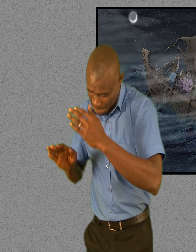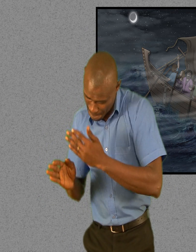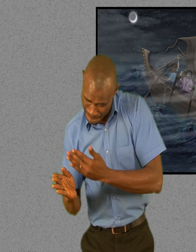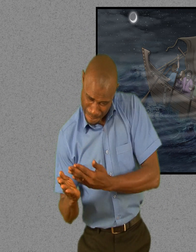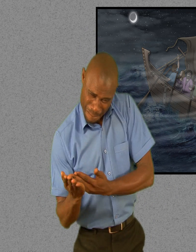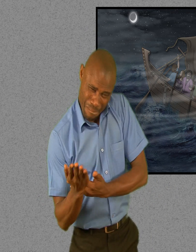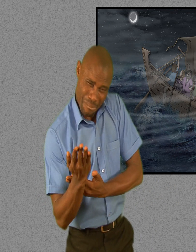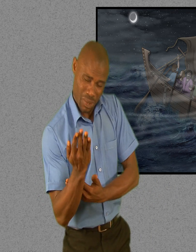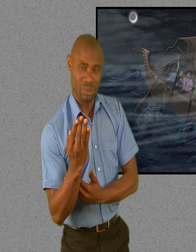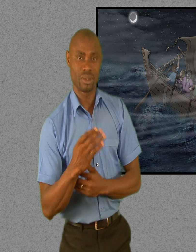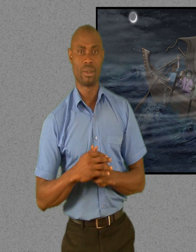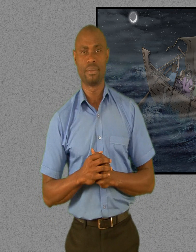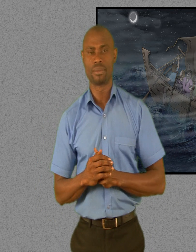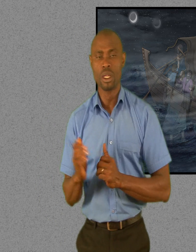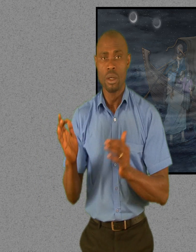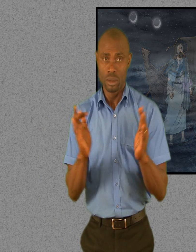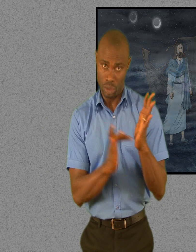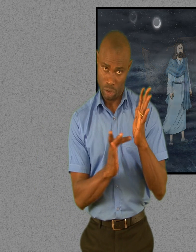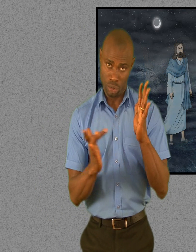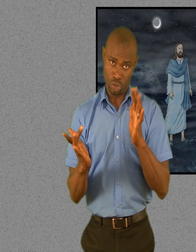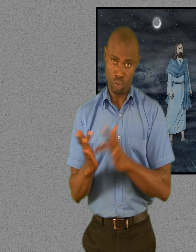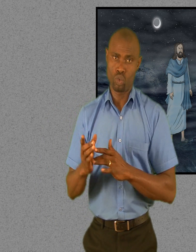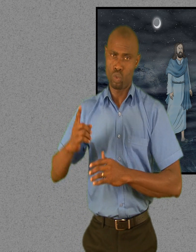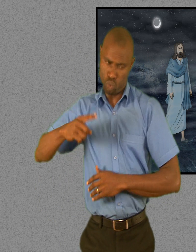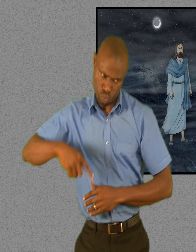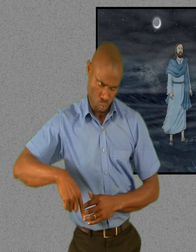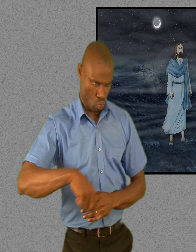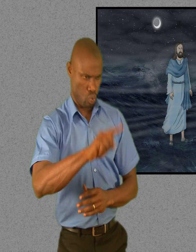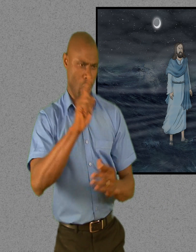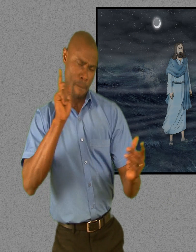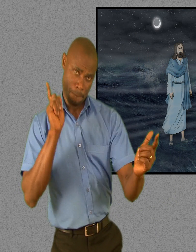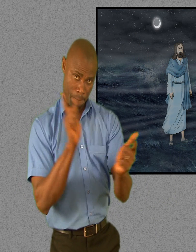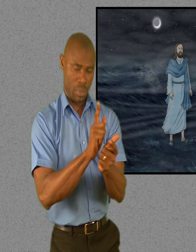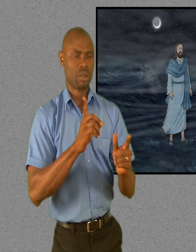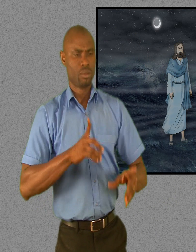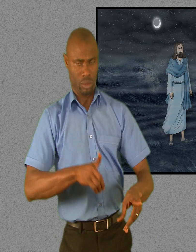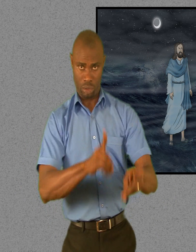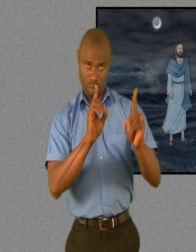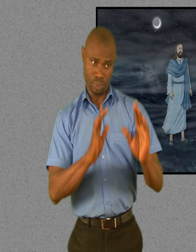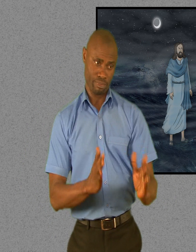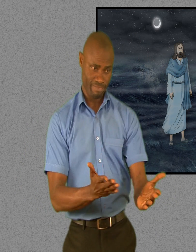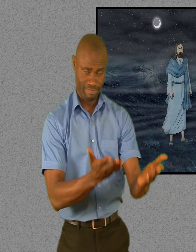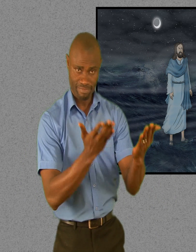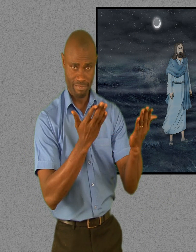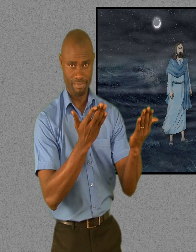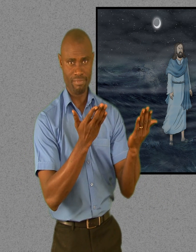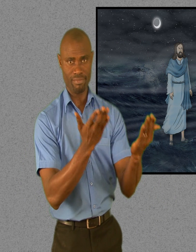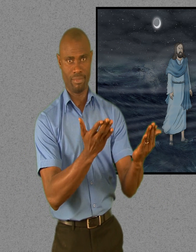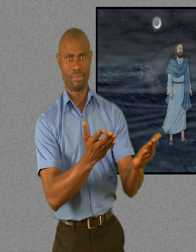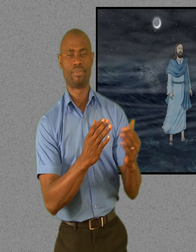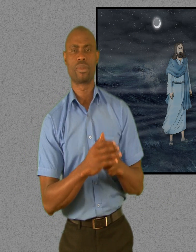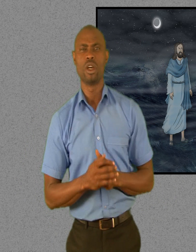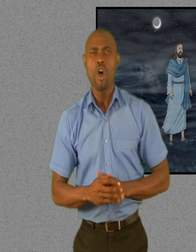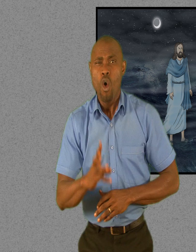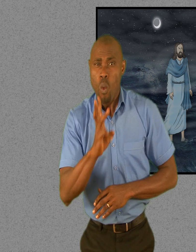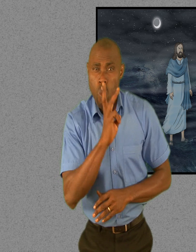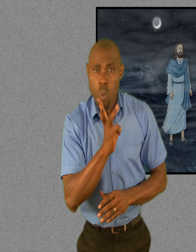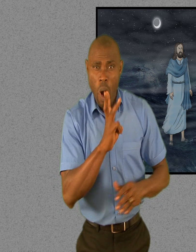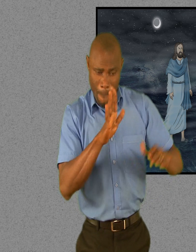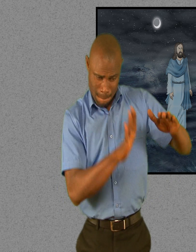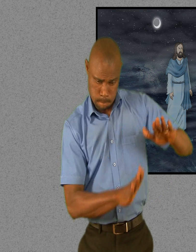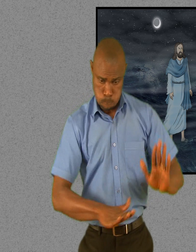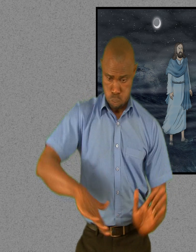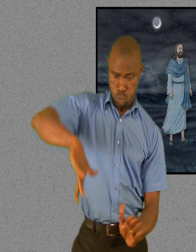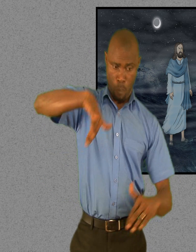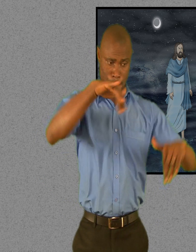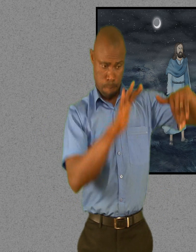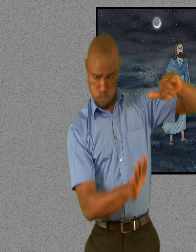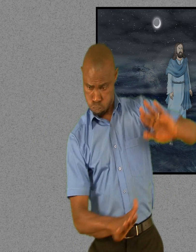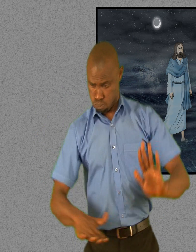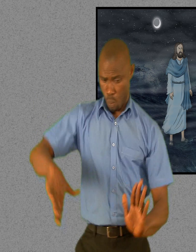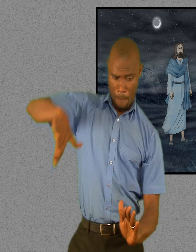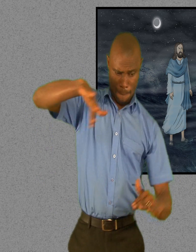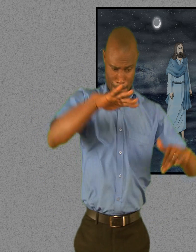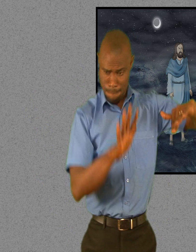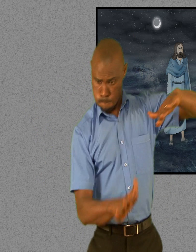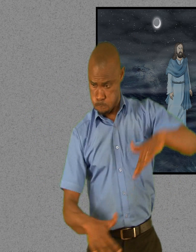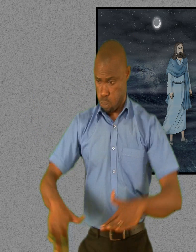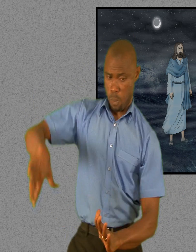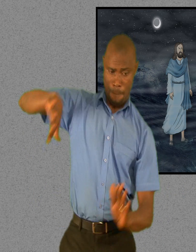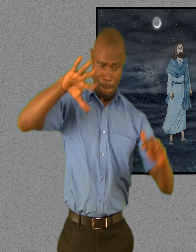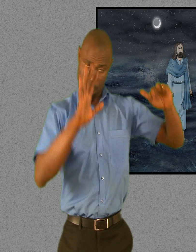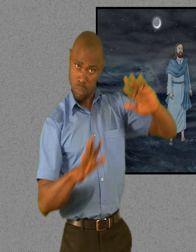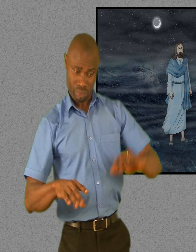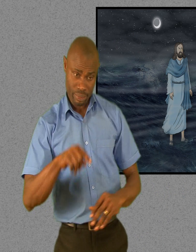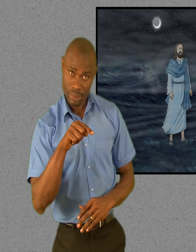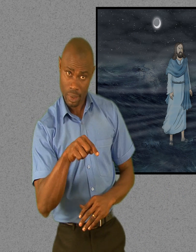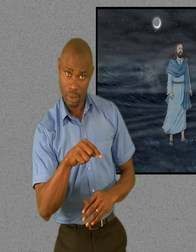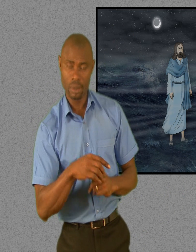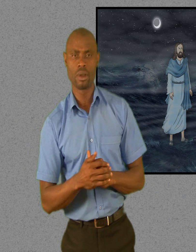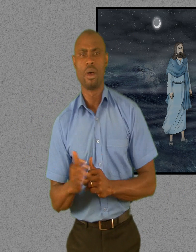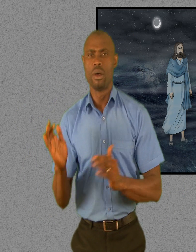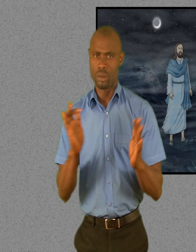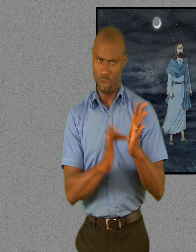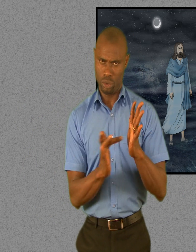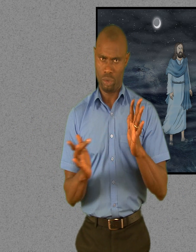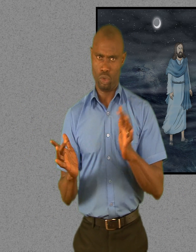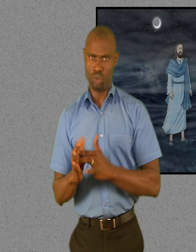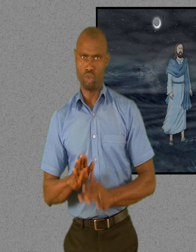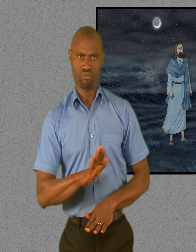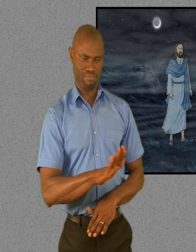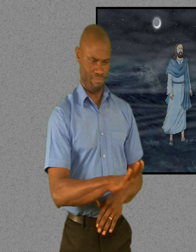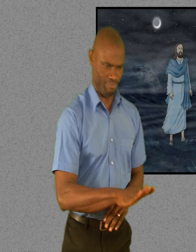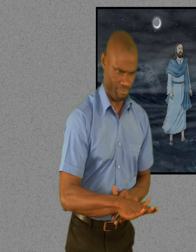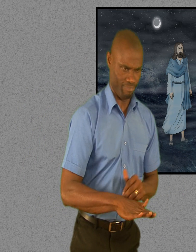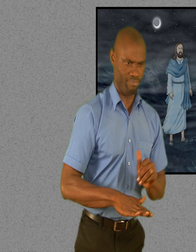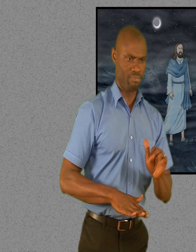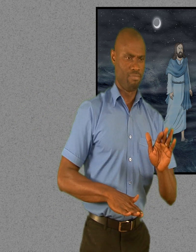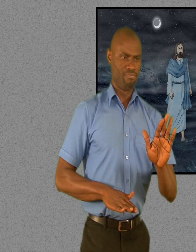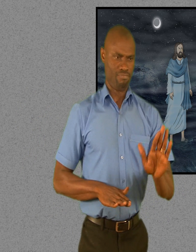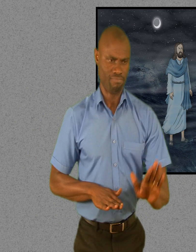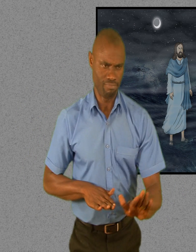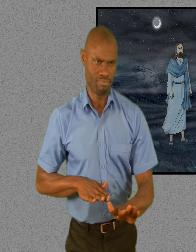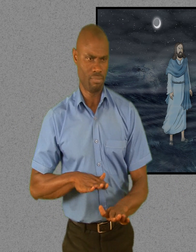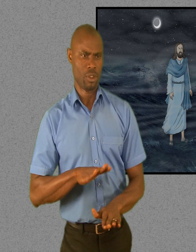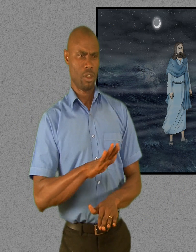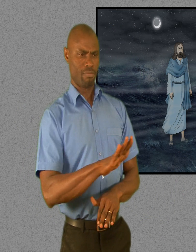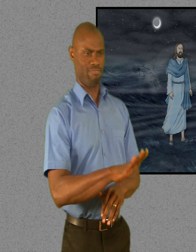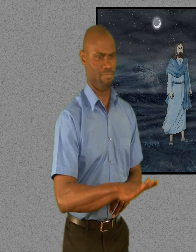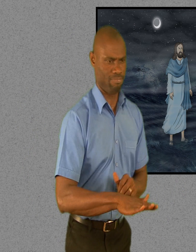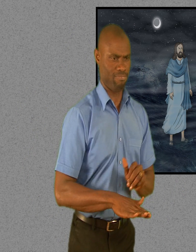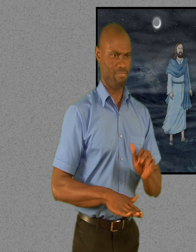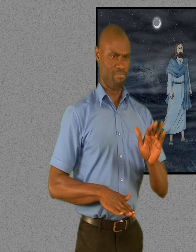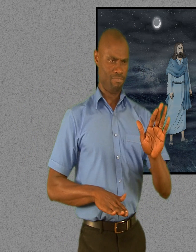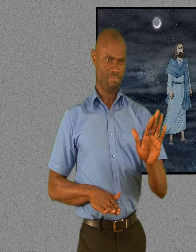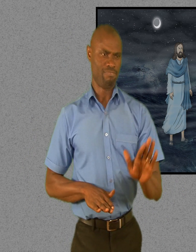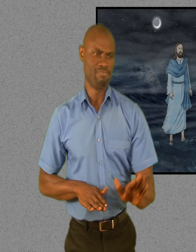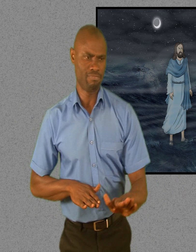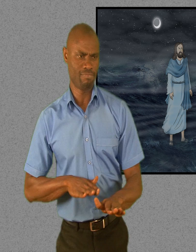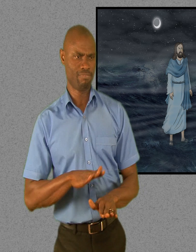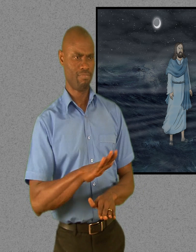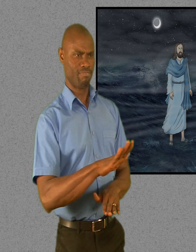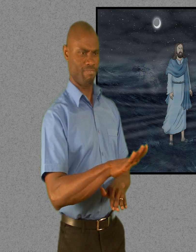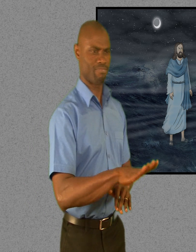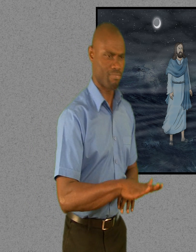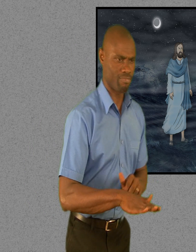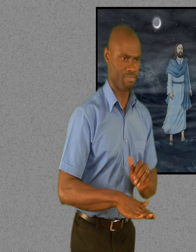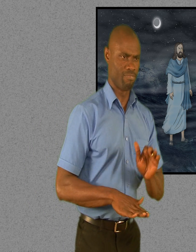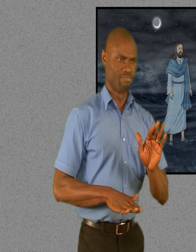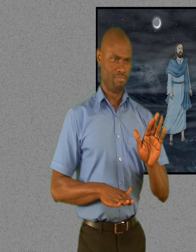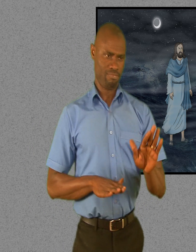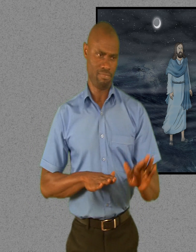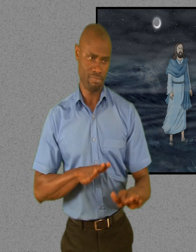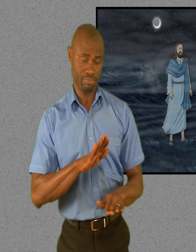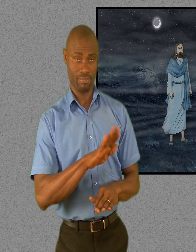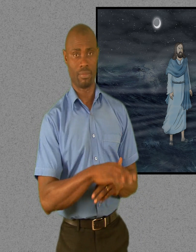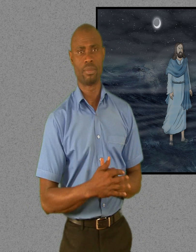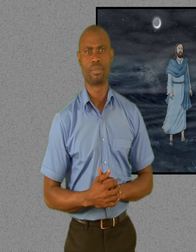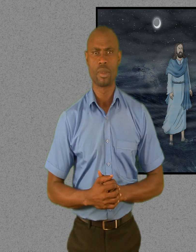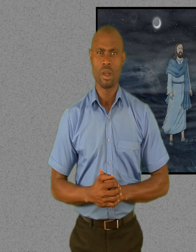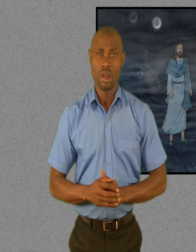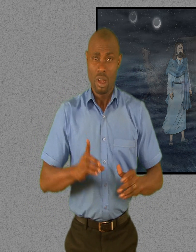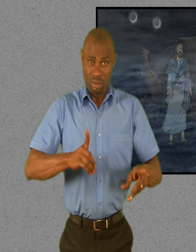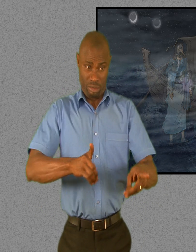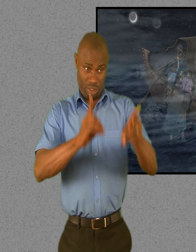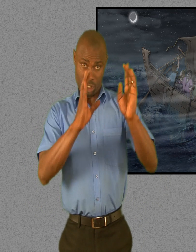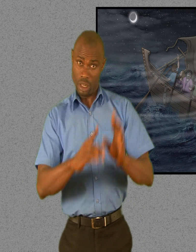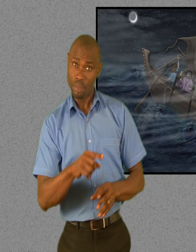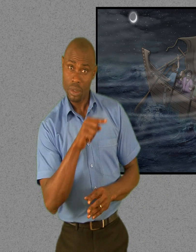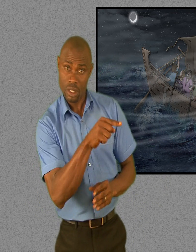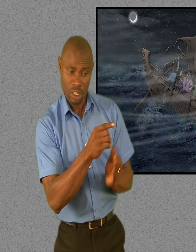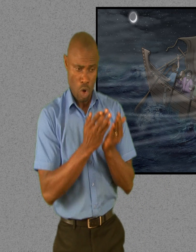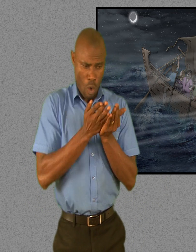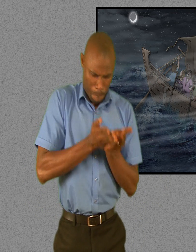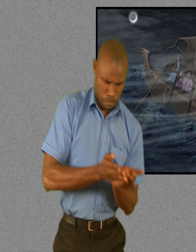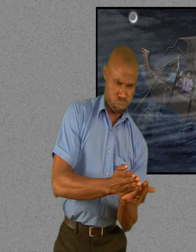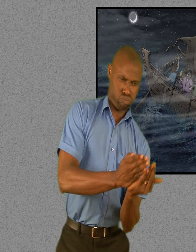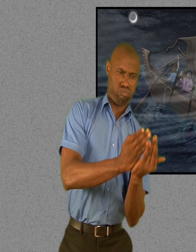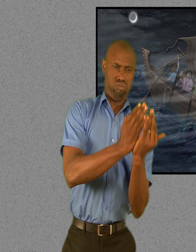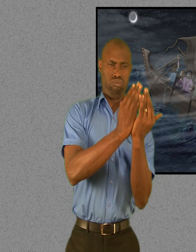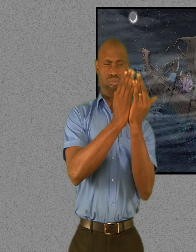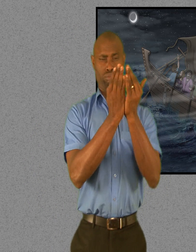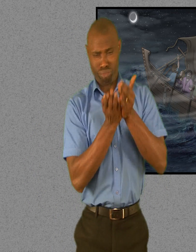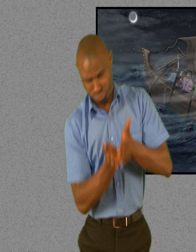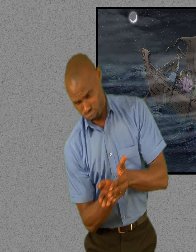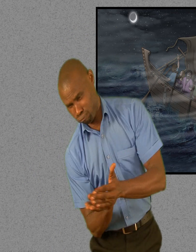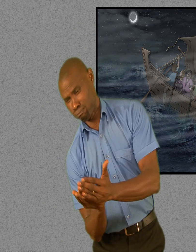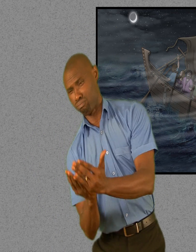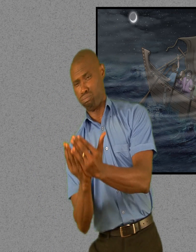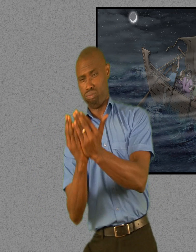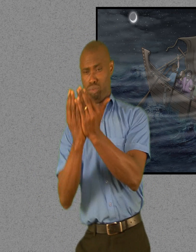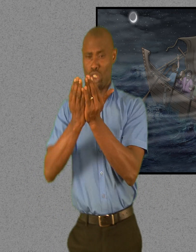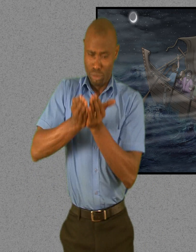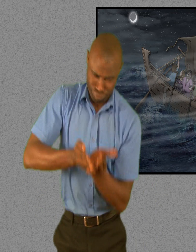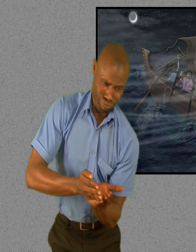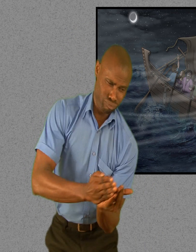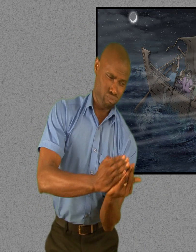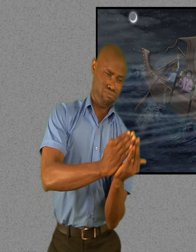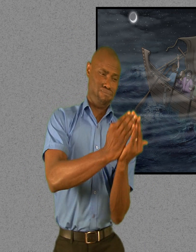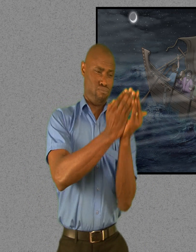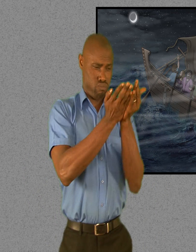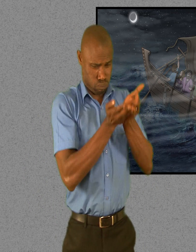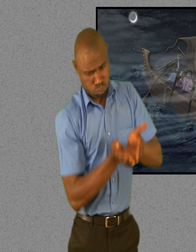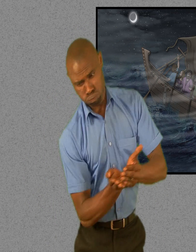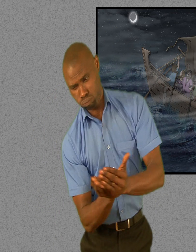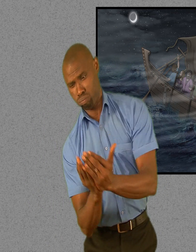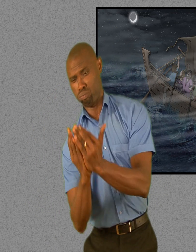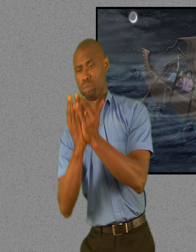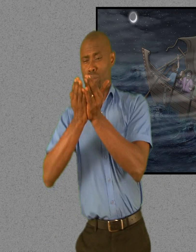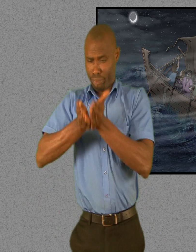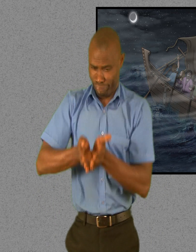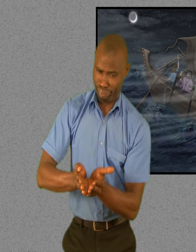During the fourth watch of the night, Jesus went out to them, walking on the sea.